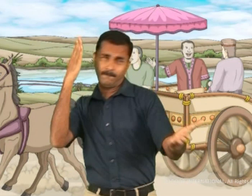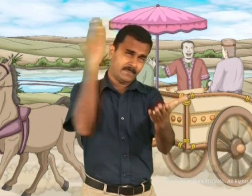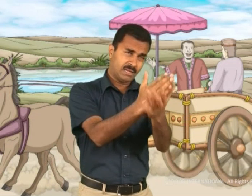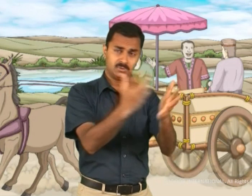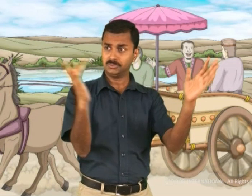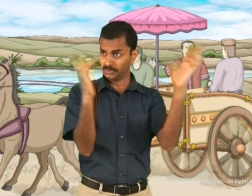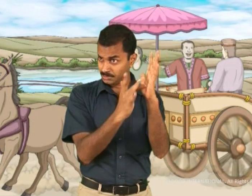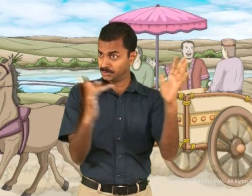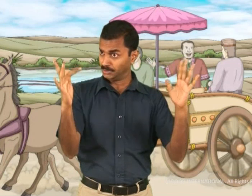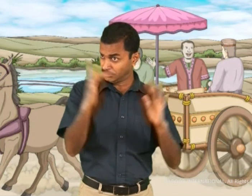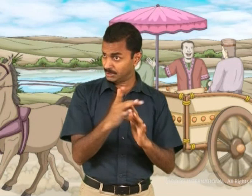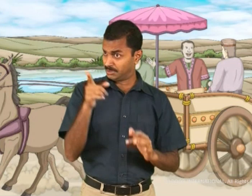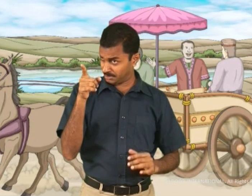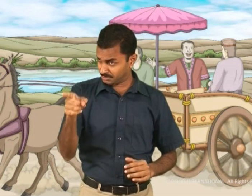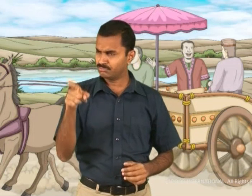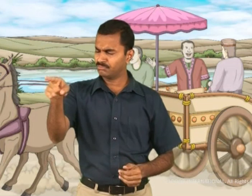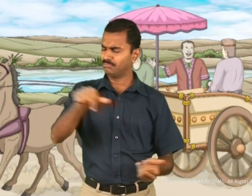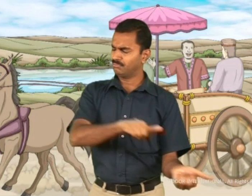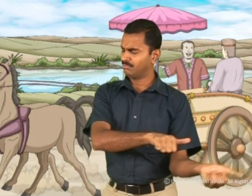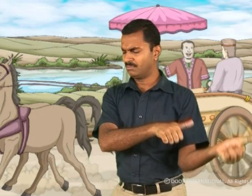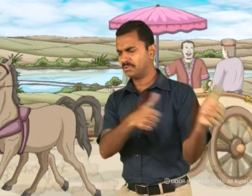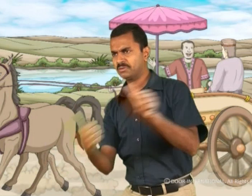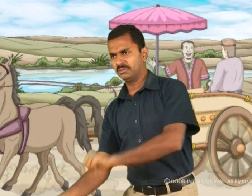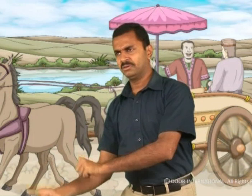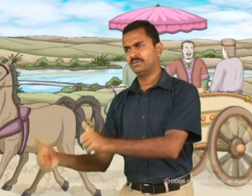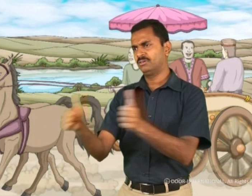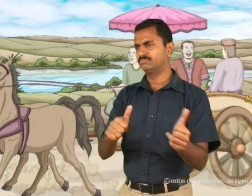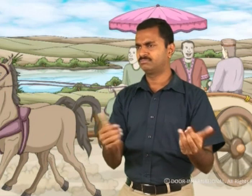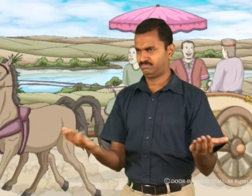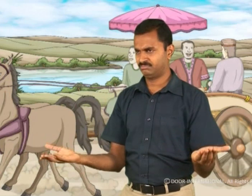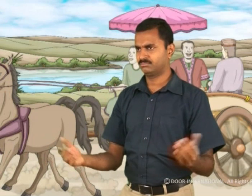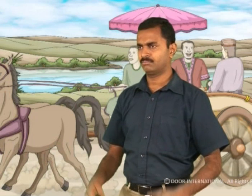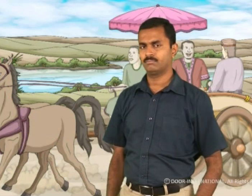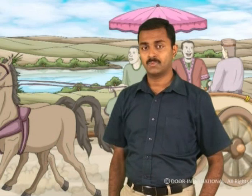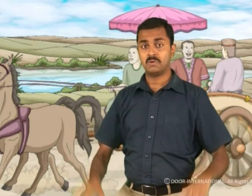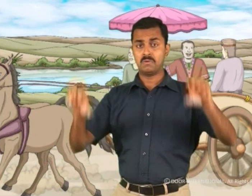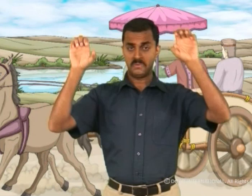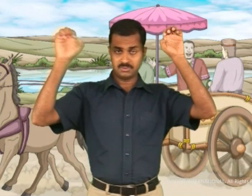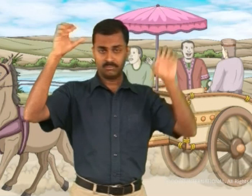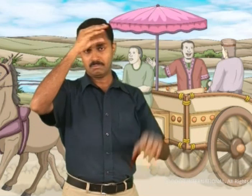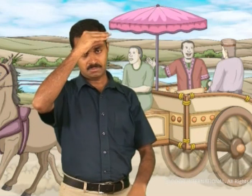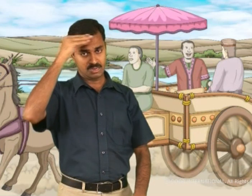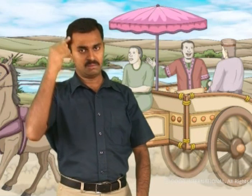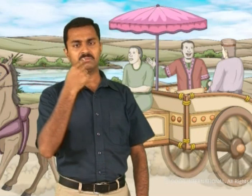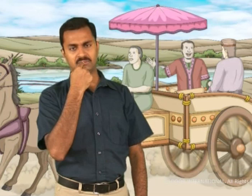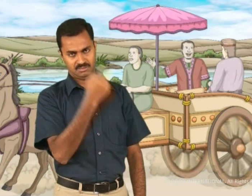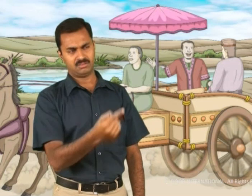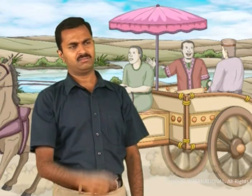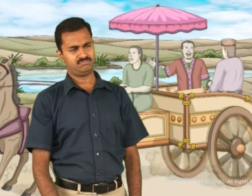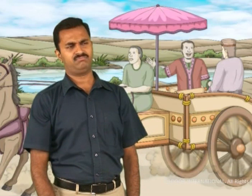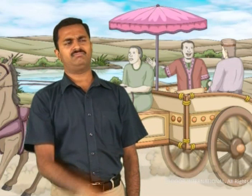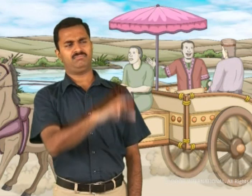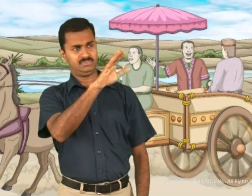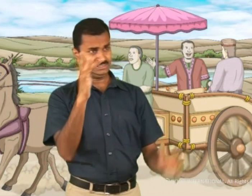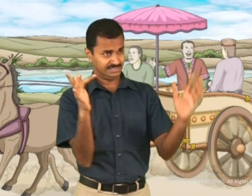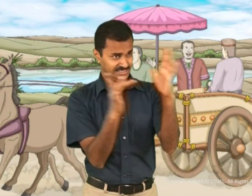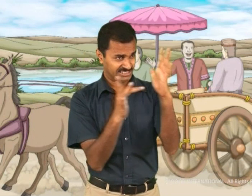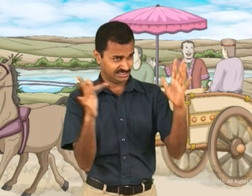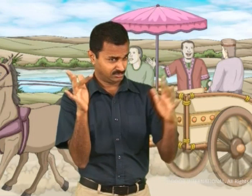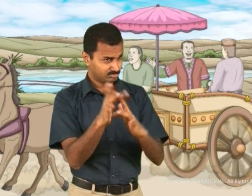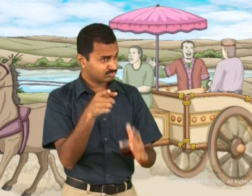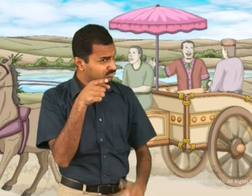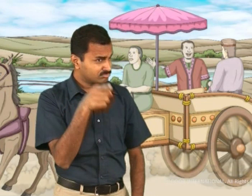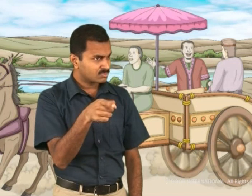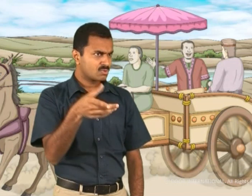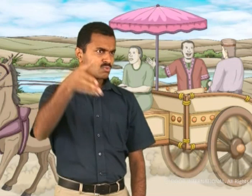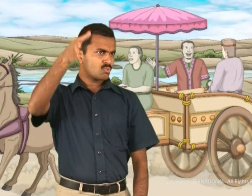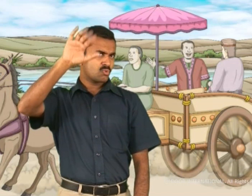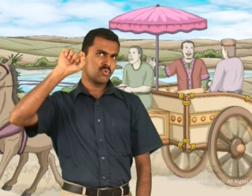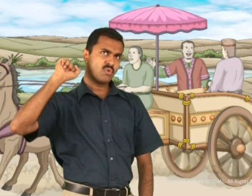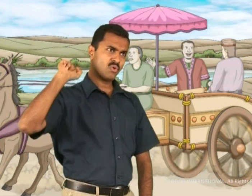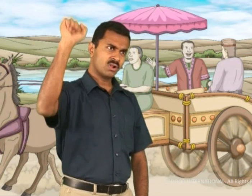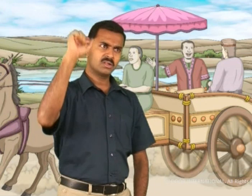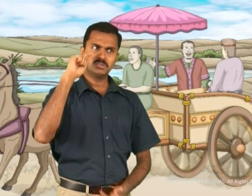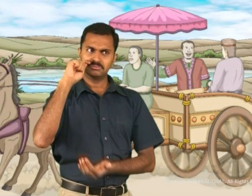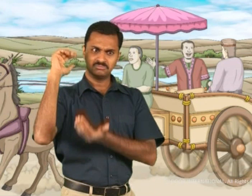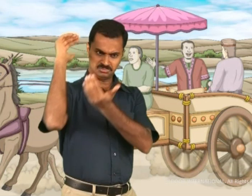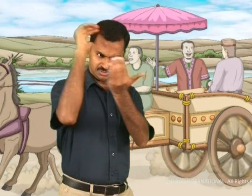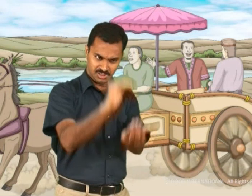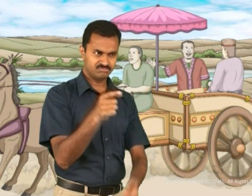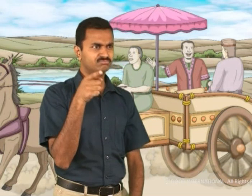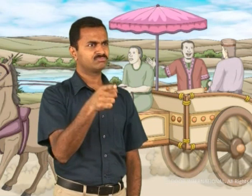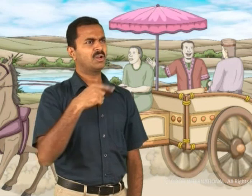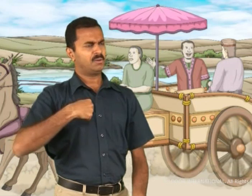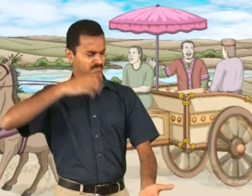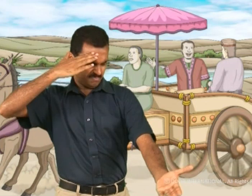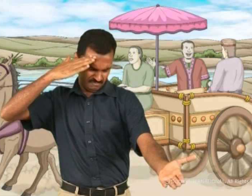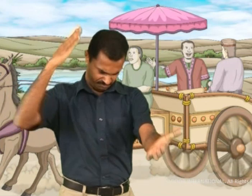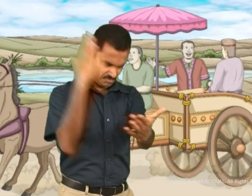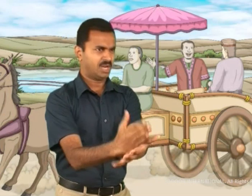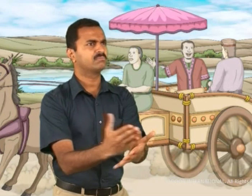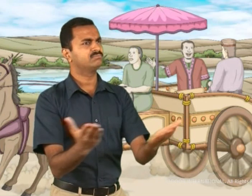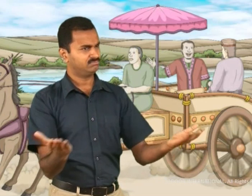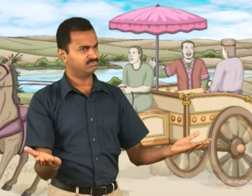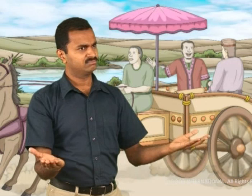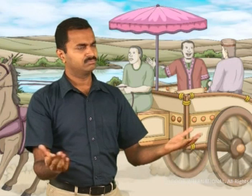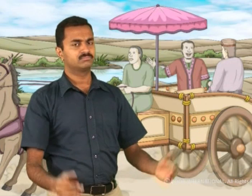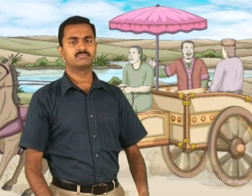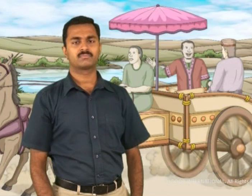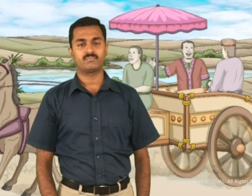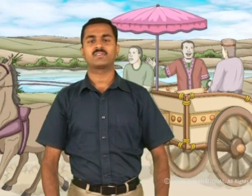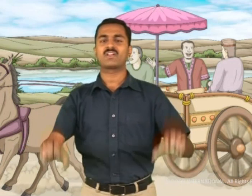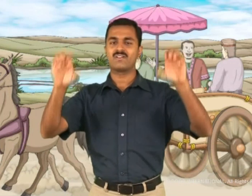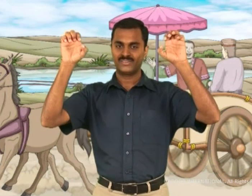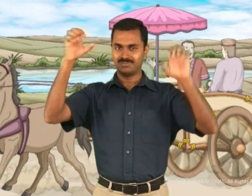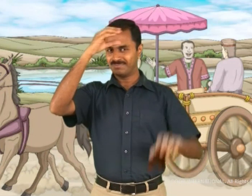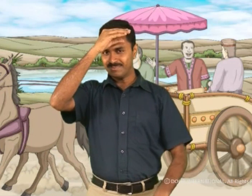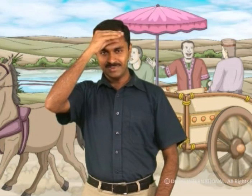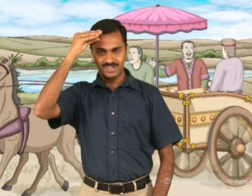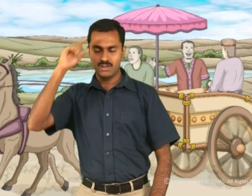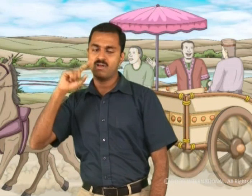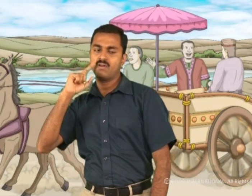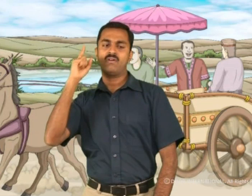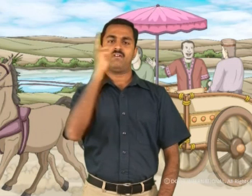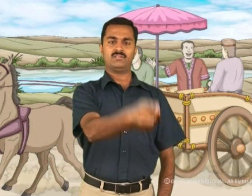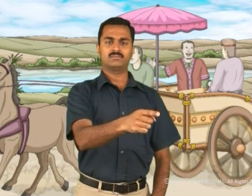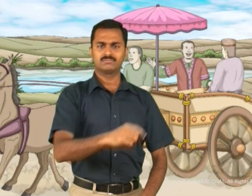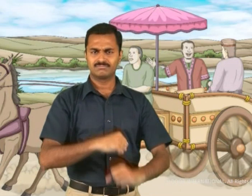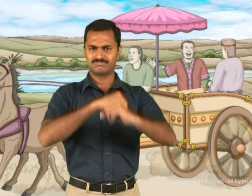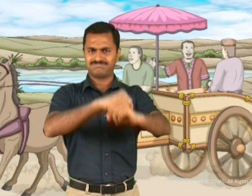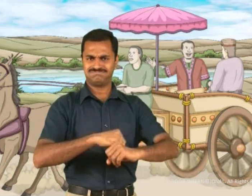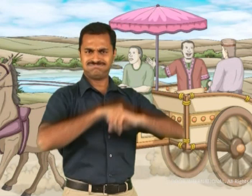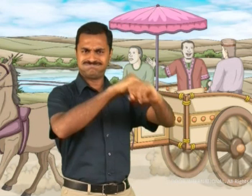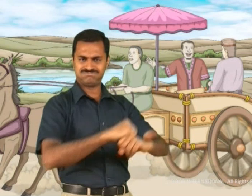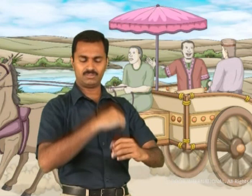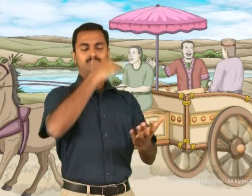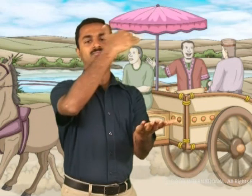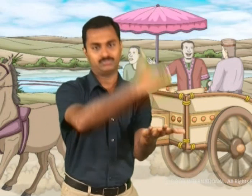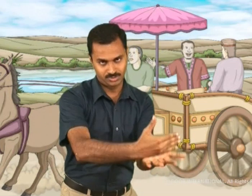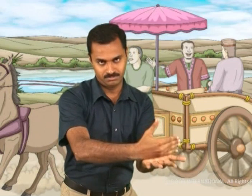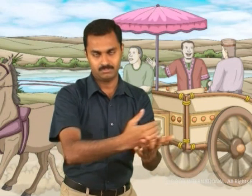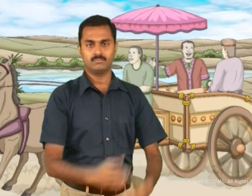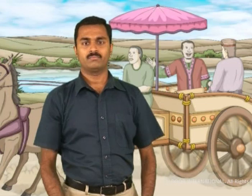What is there to prevent me from being baptized?”